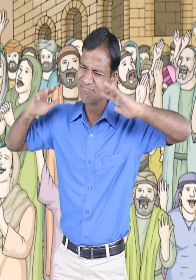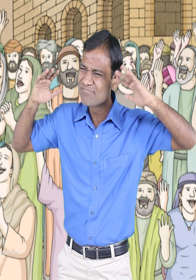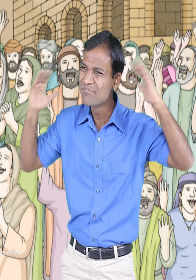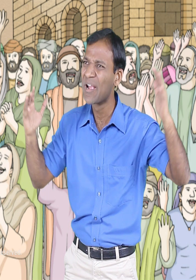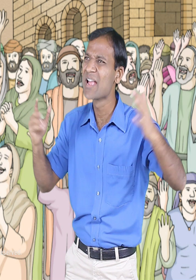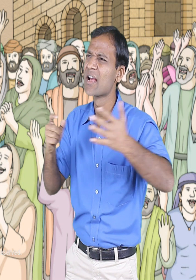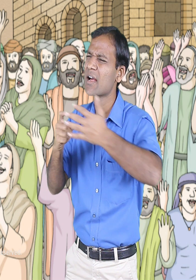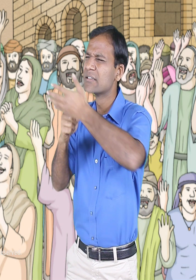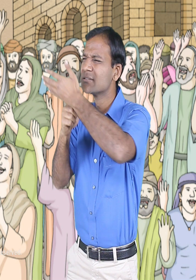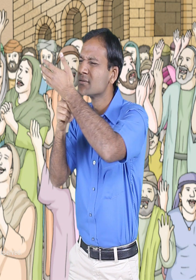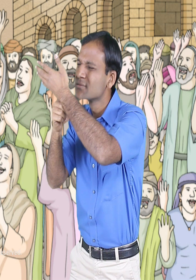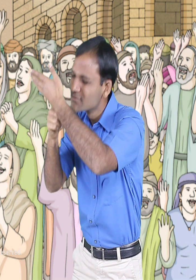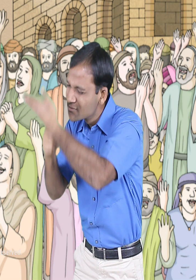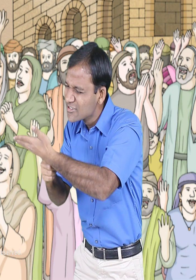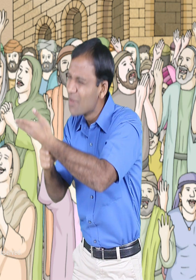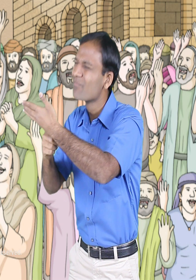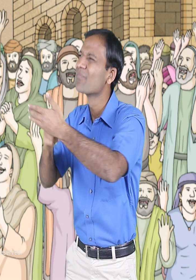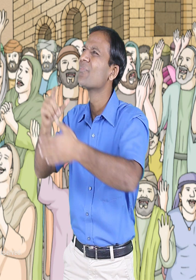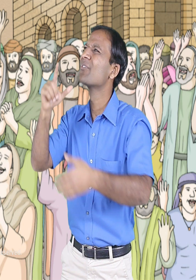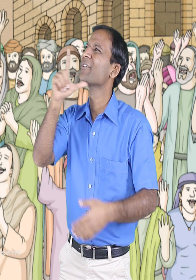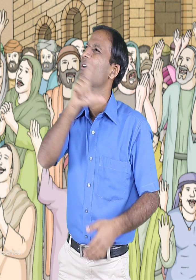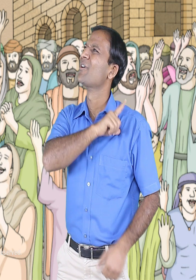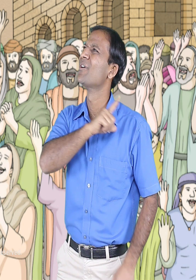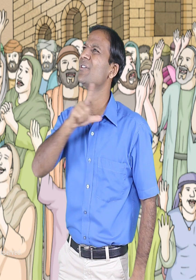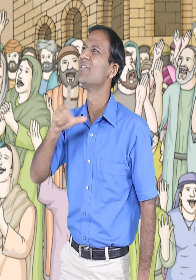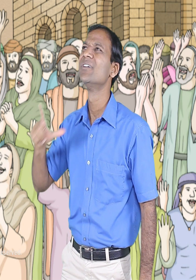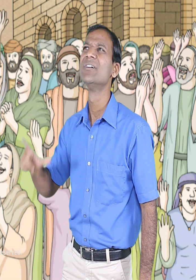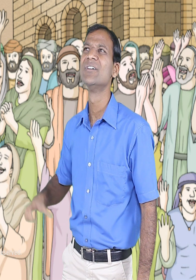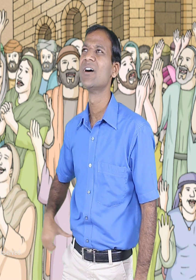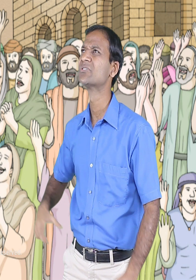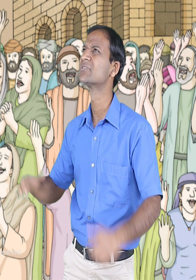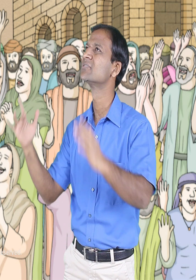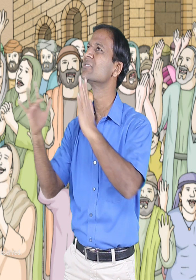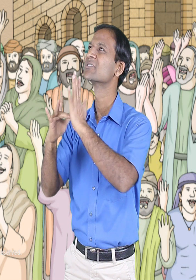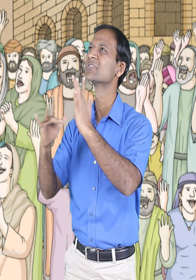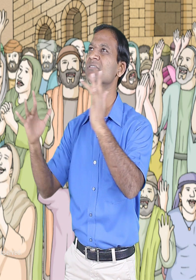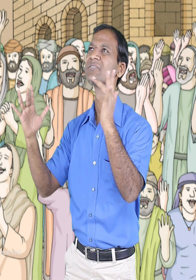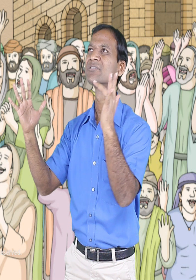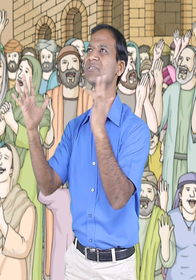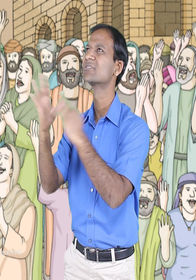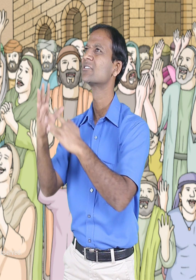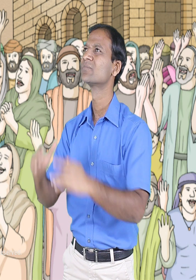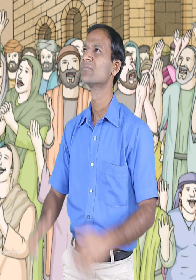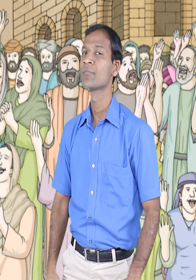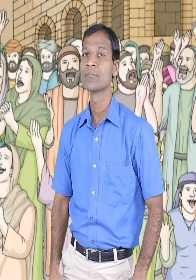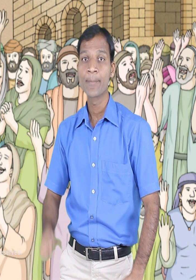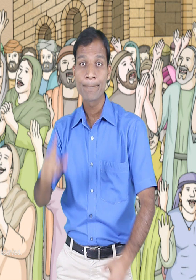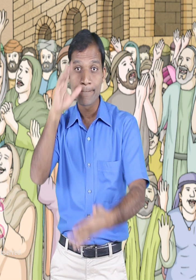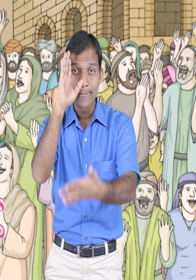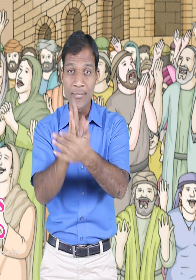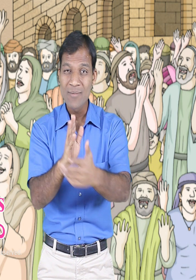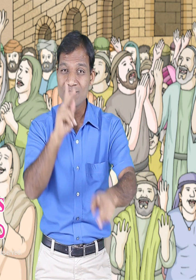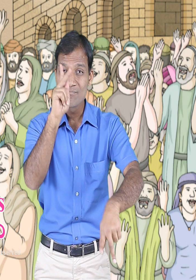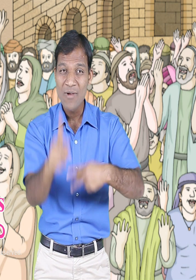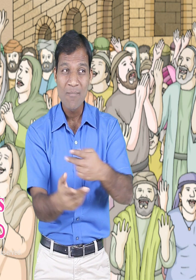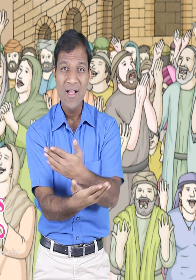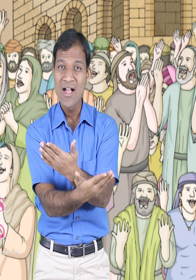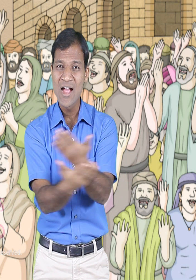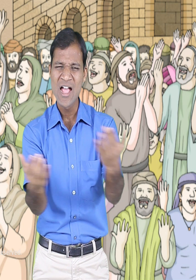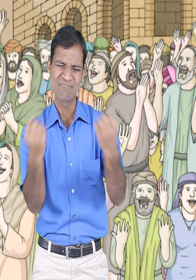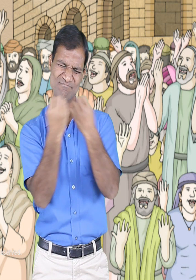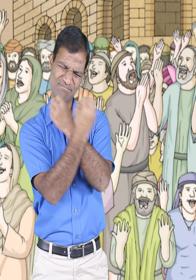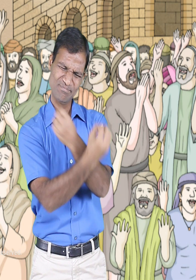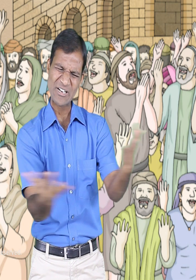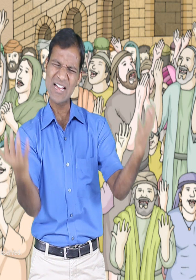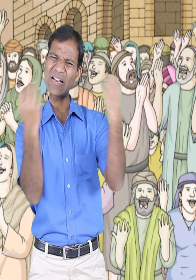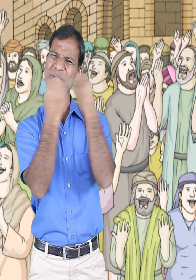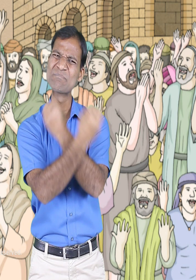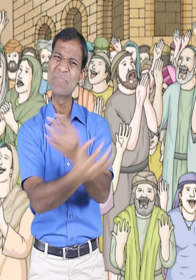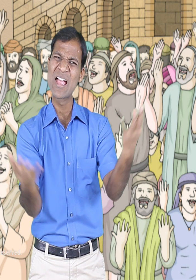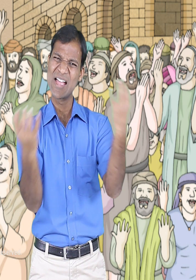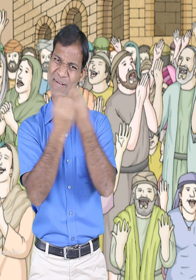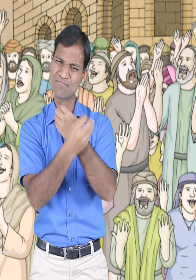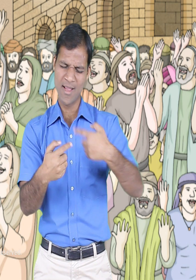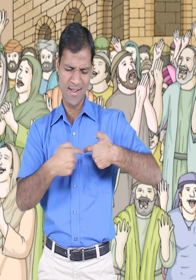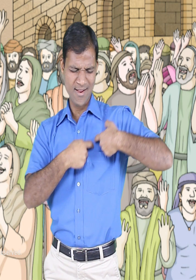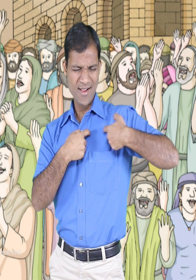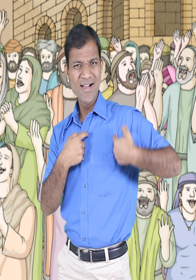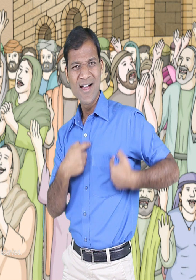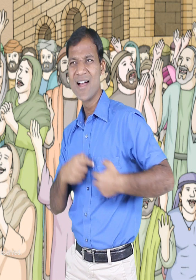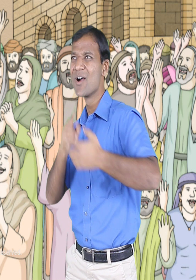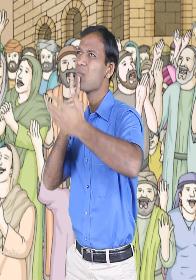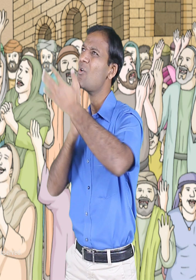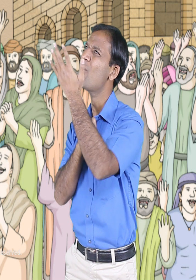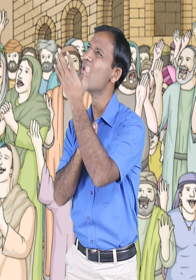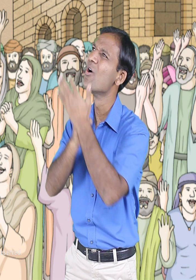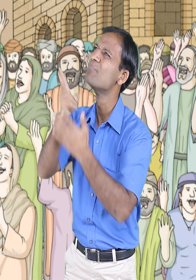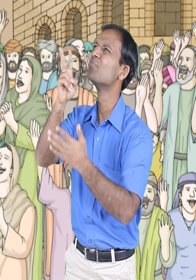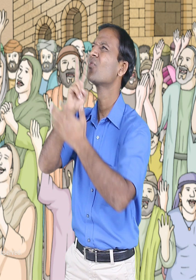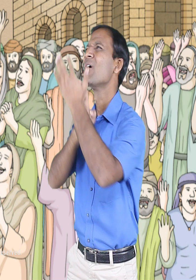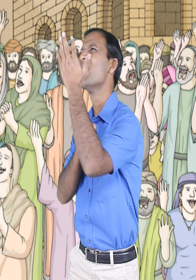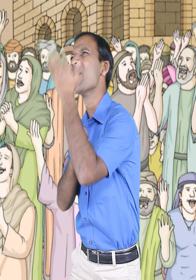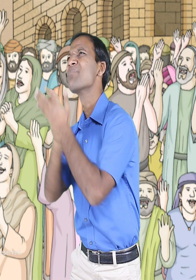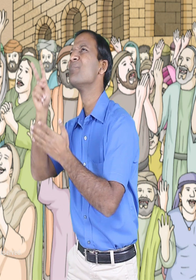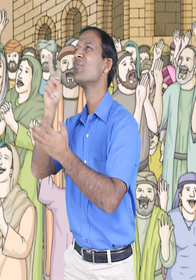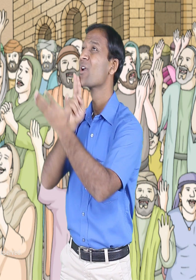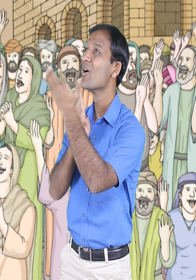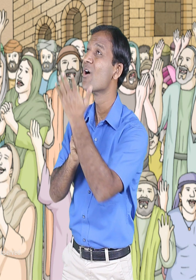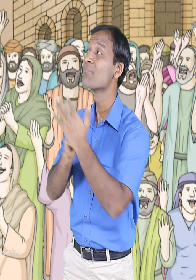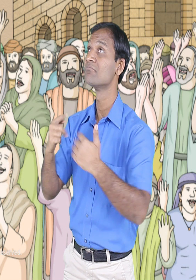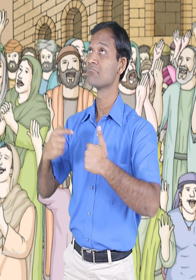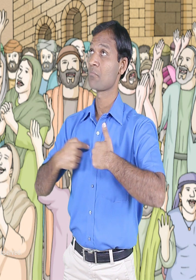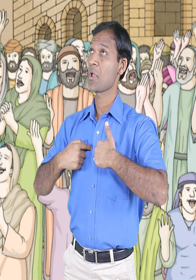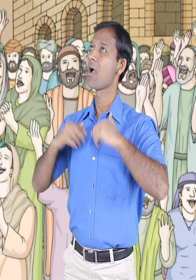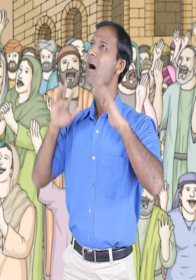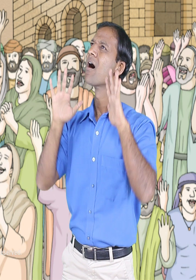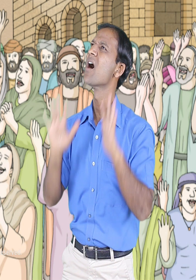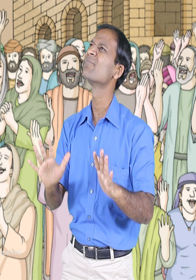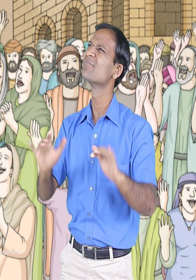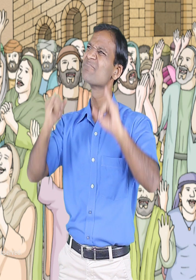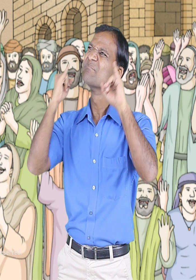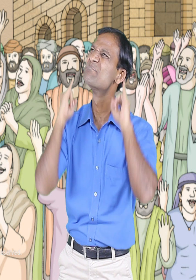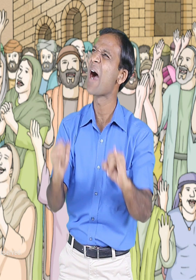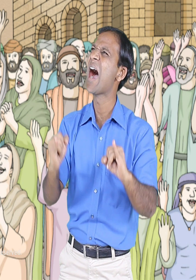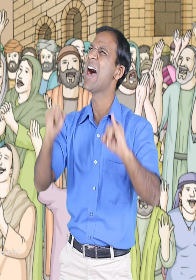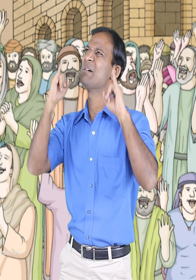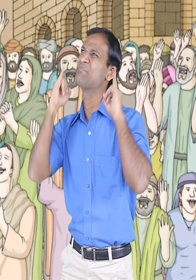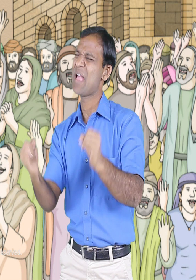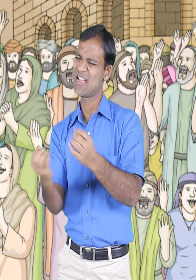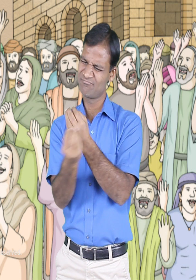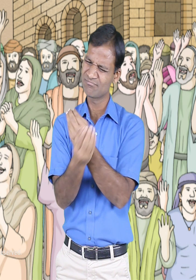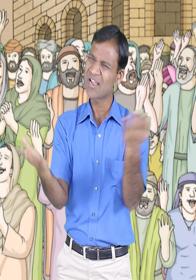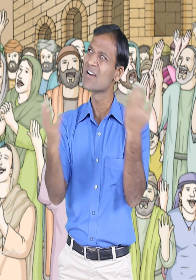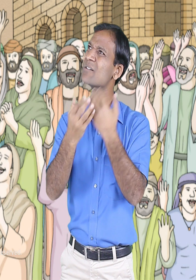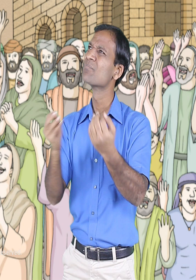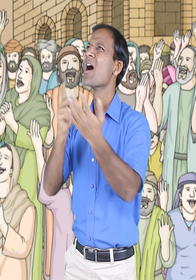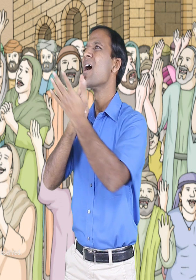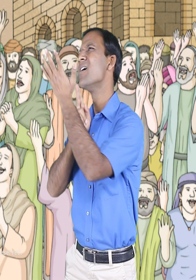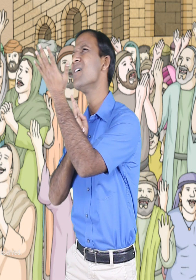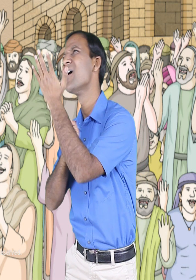So the name of the Lord Jesus was held in high honor.